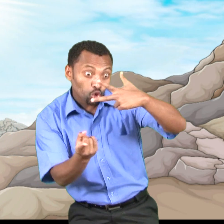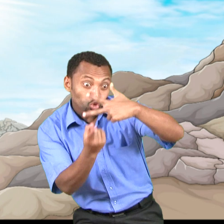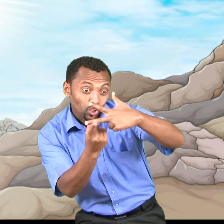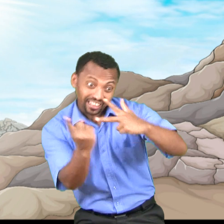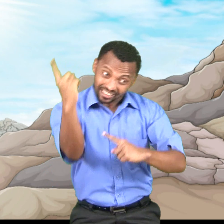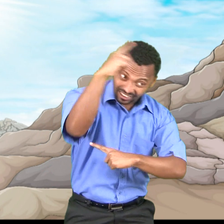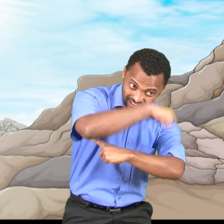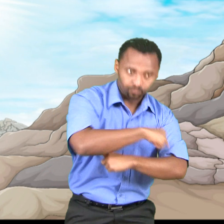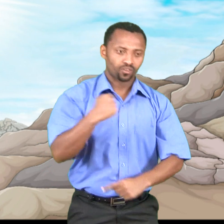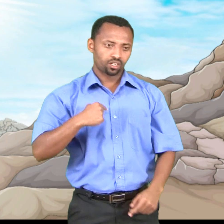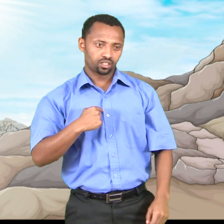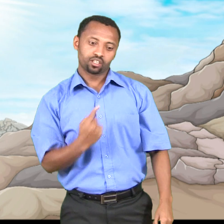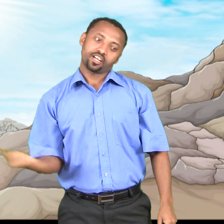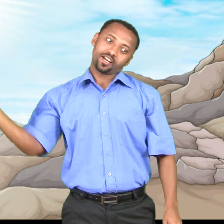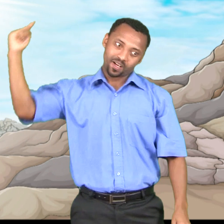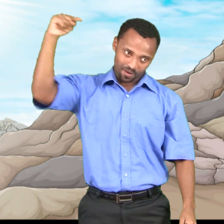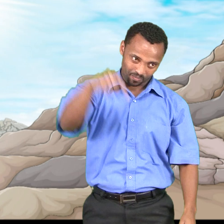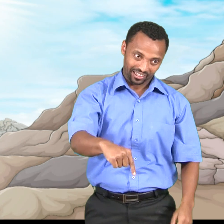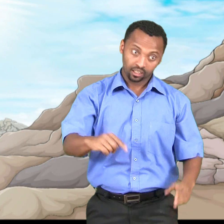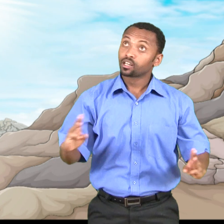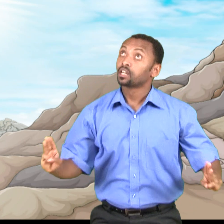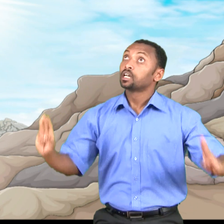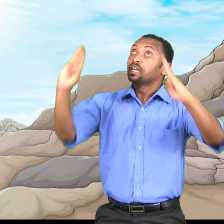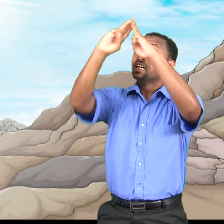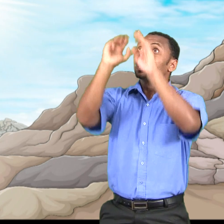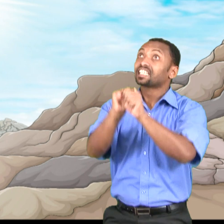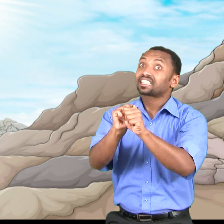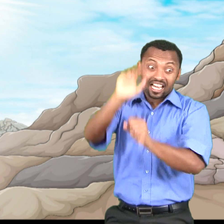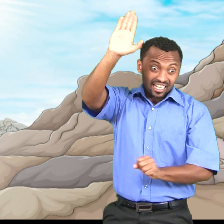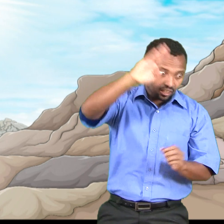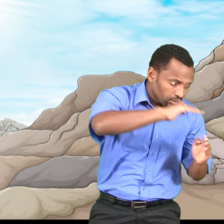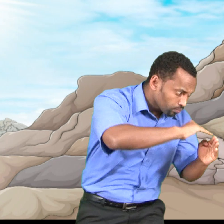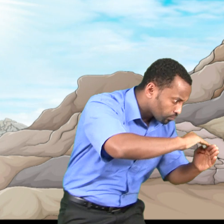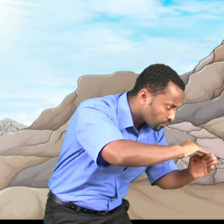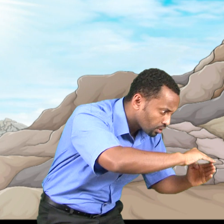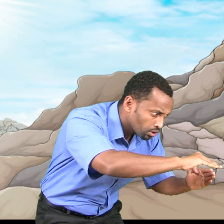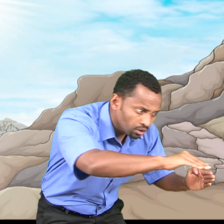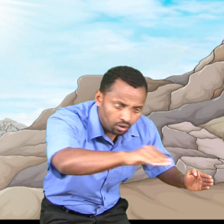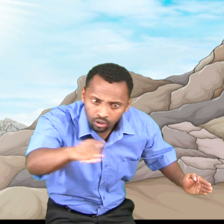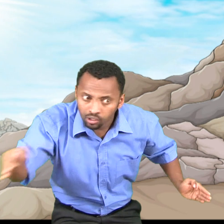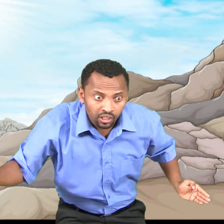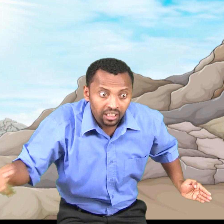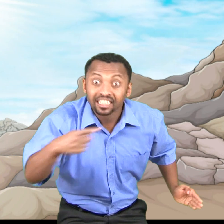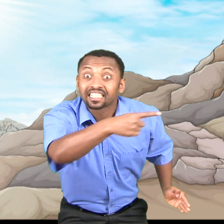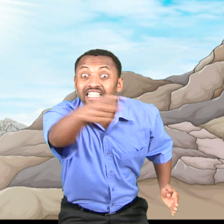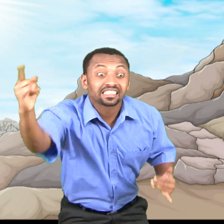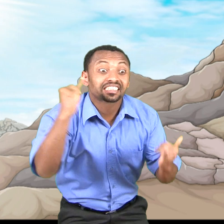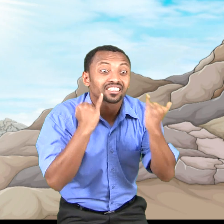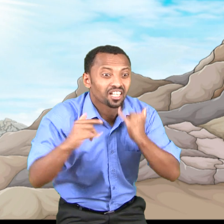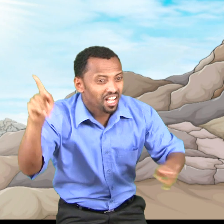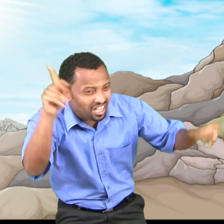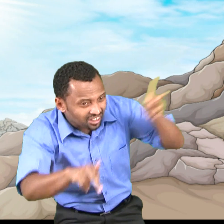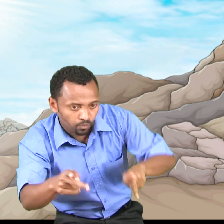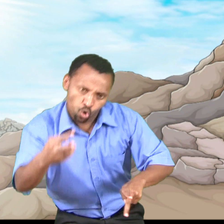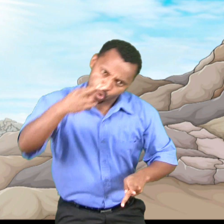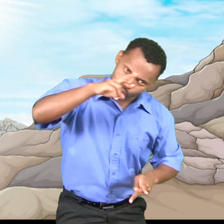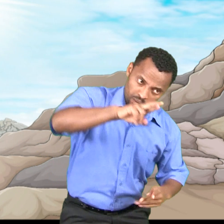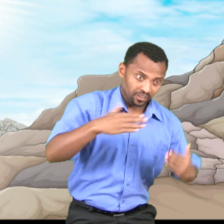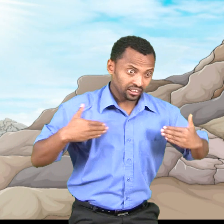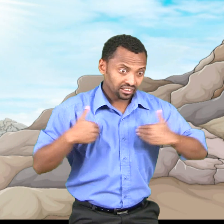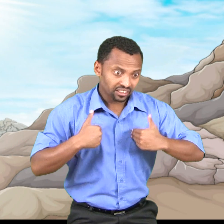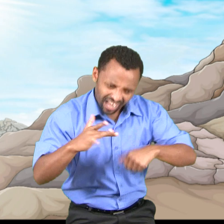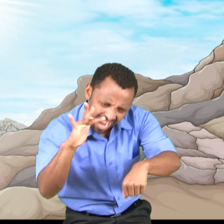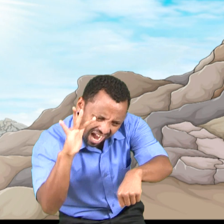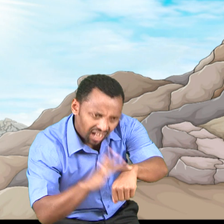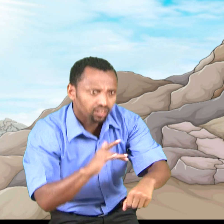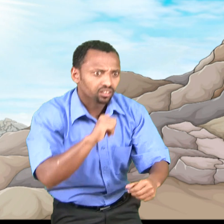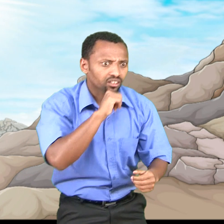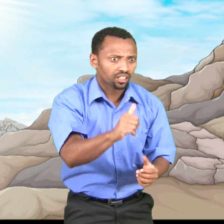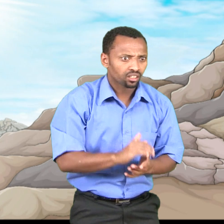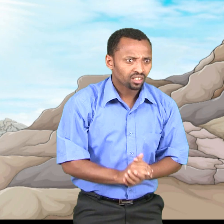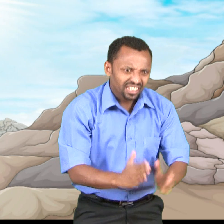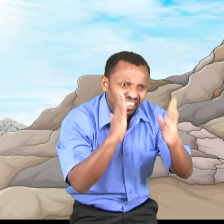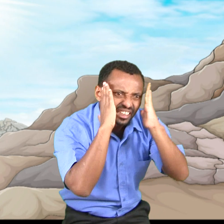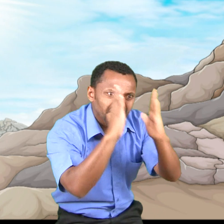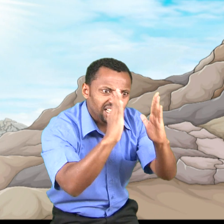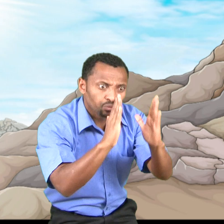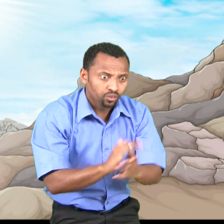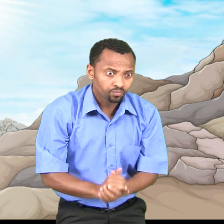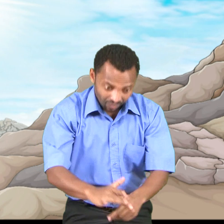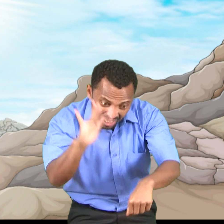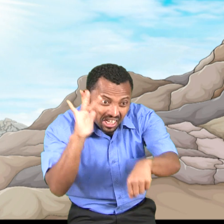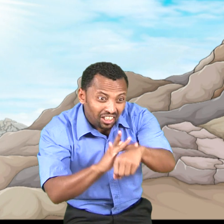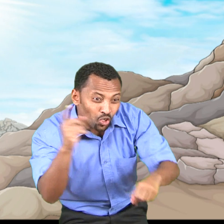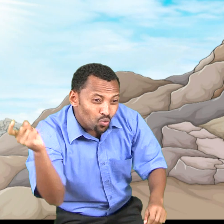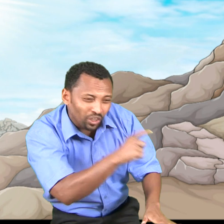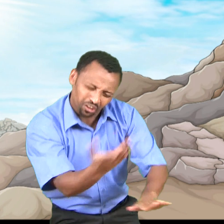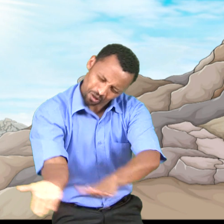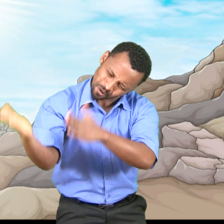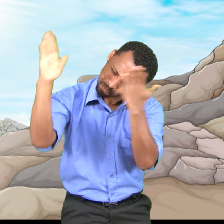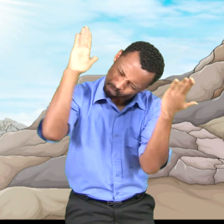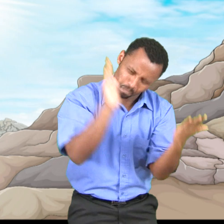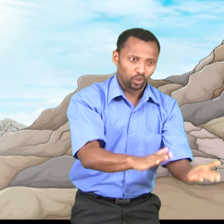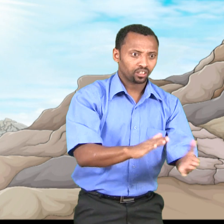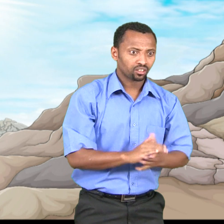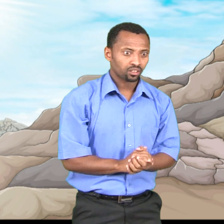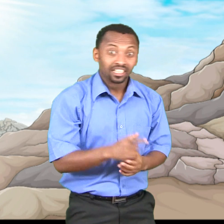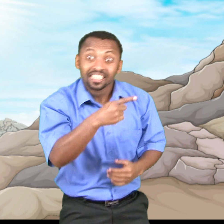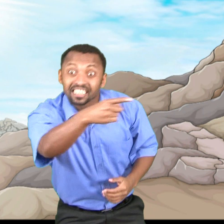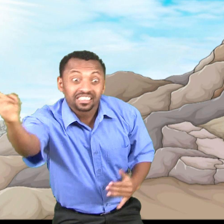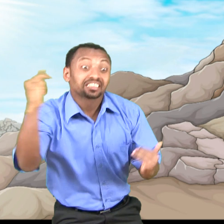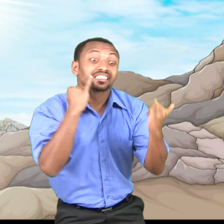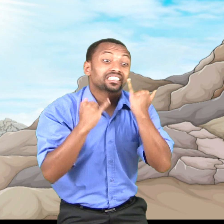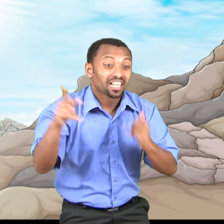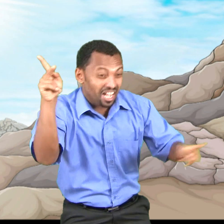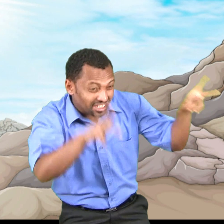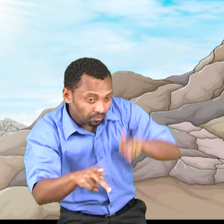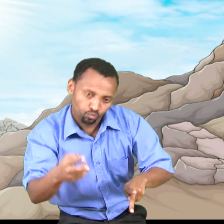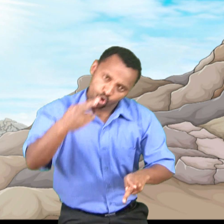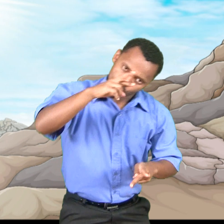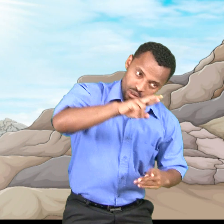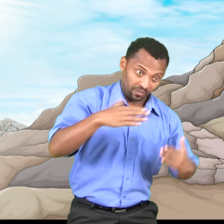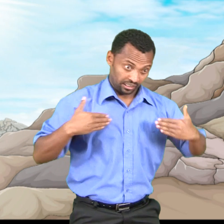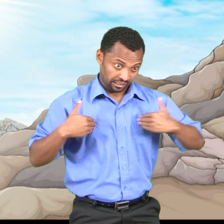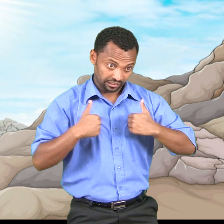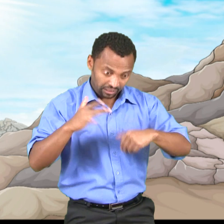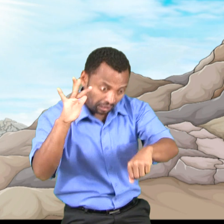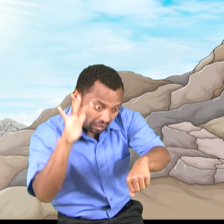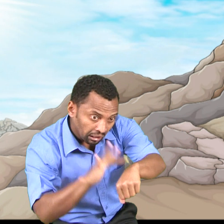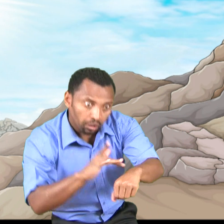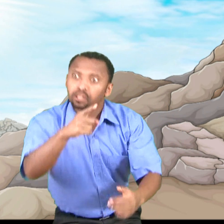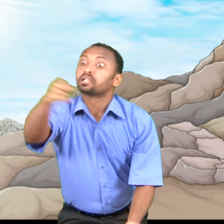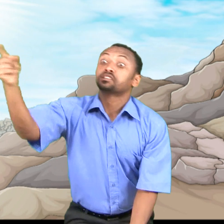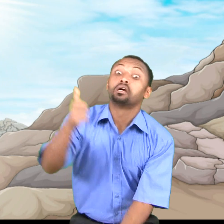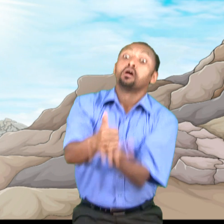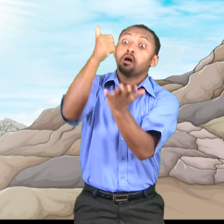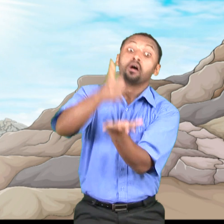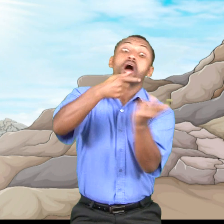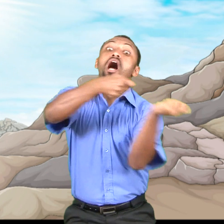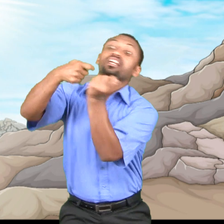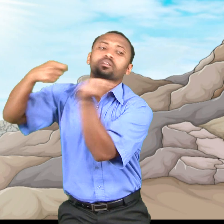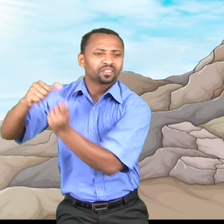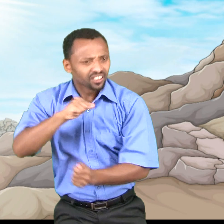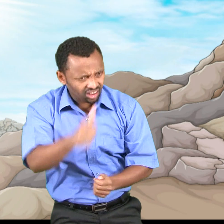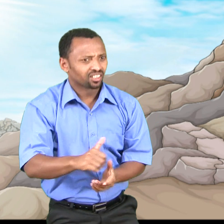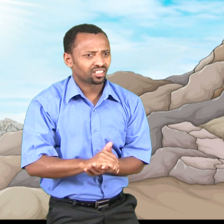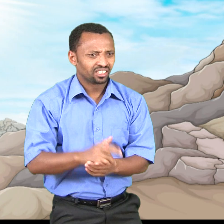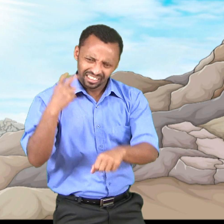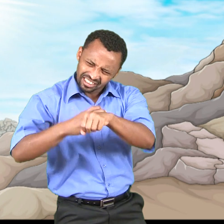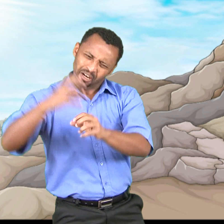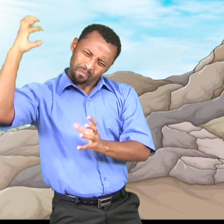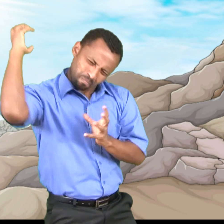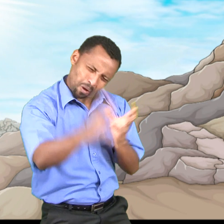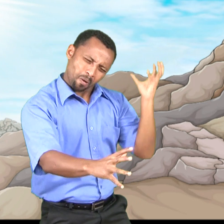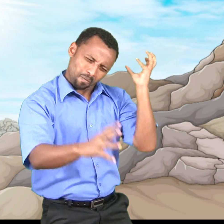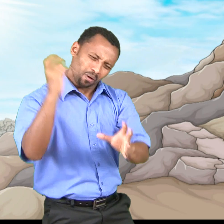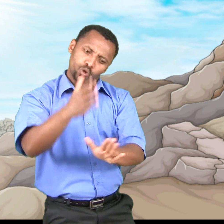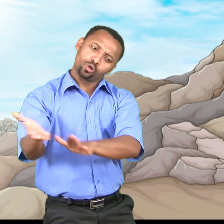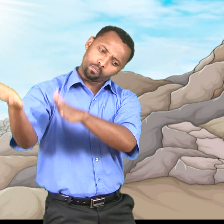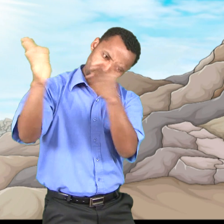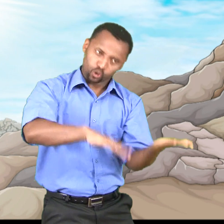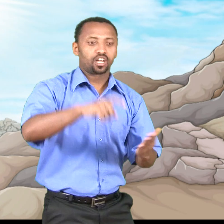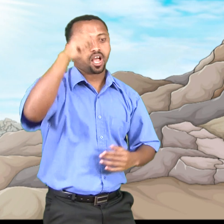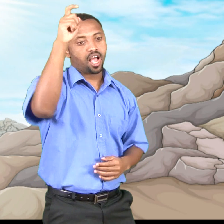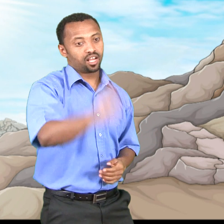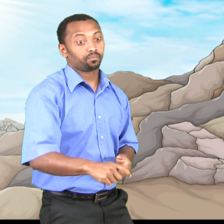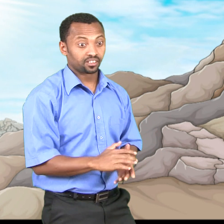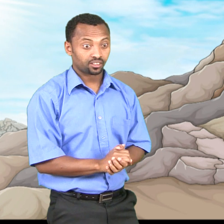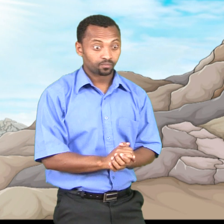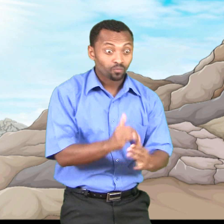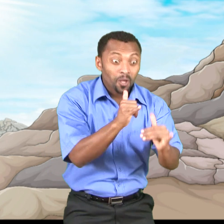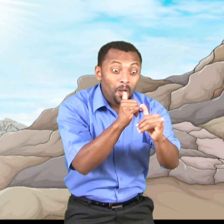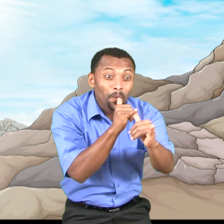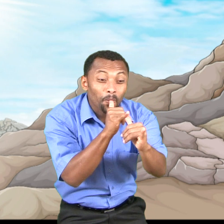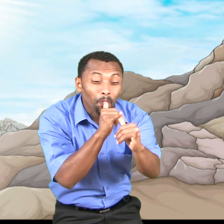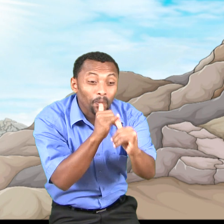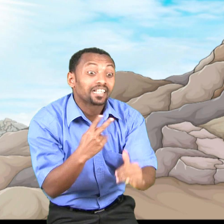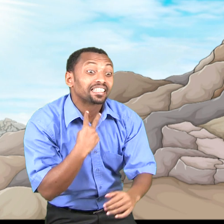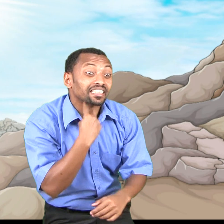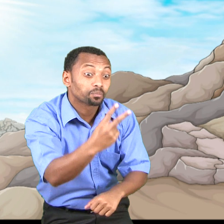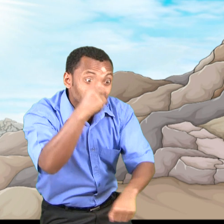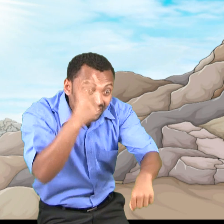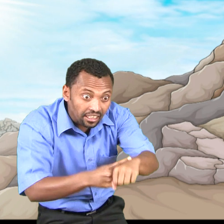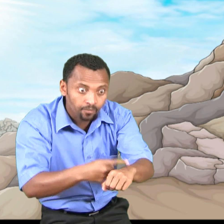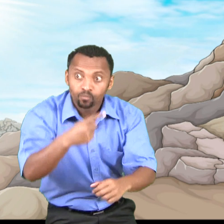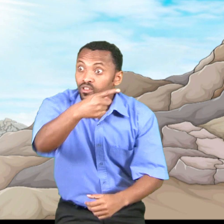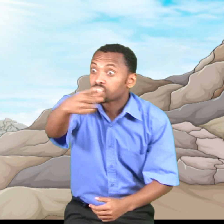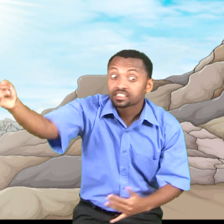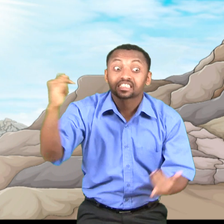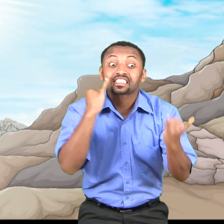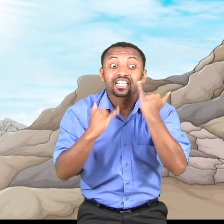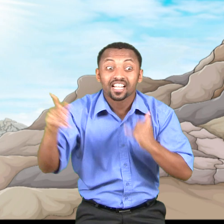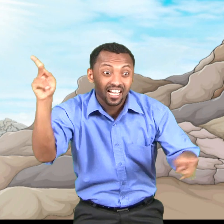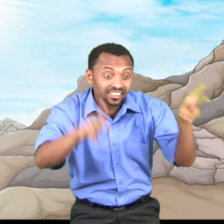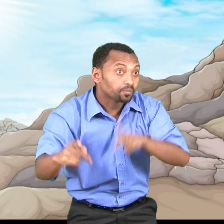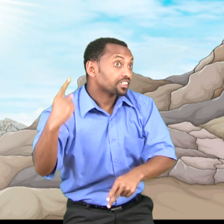And you are to set up a boundary for the people around the mountain and tell them, ‘Be careful not to go up on the mountain or touch its base. Whoever touches the mountain shall surely be put to death.